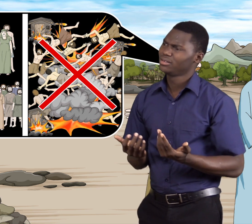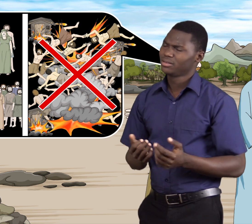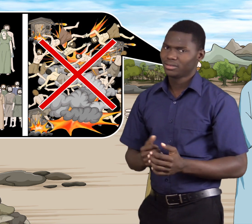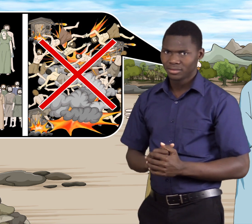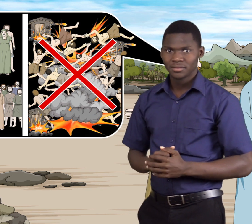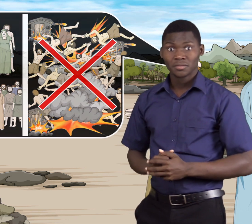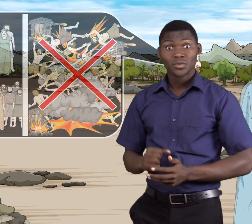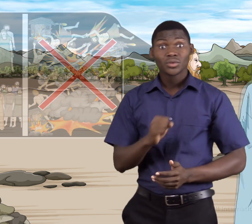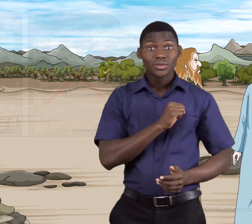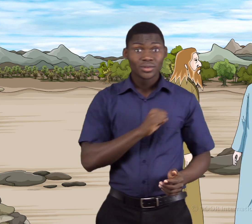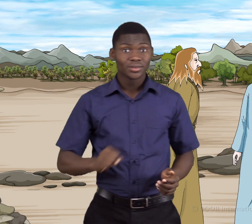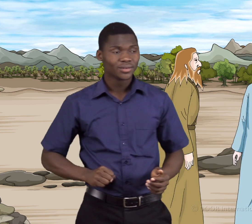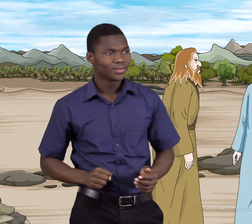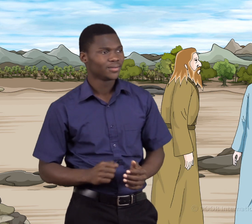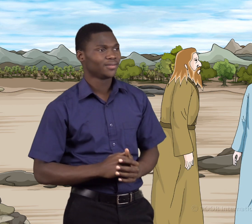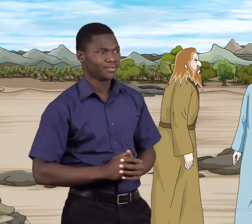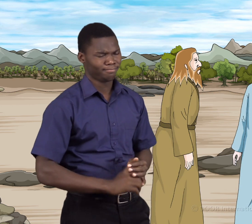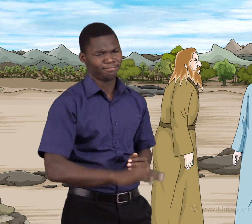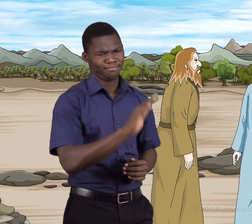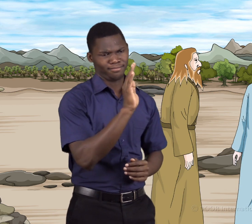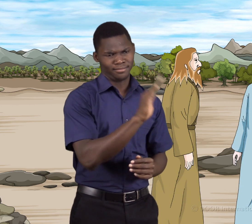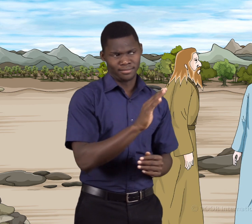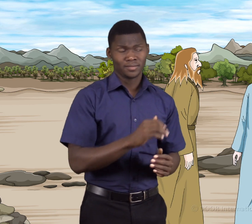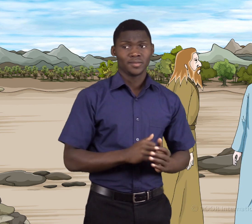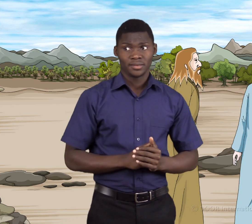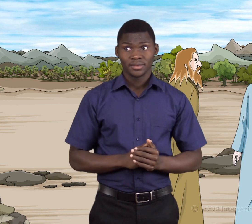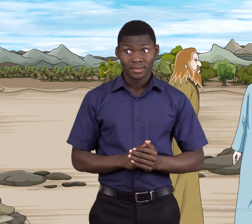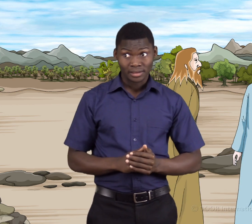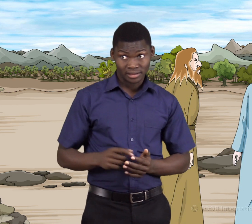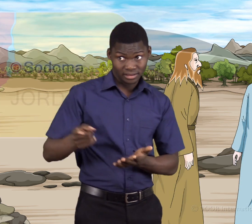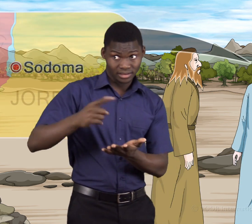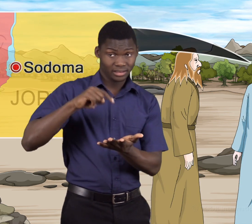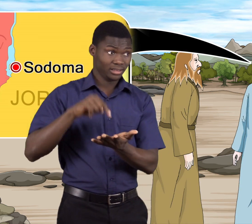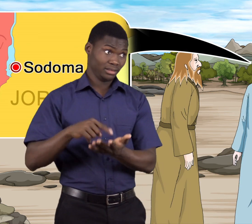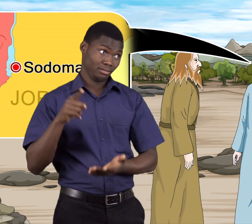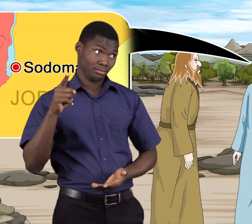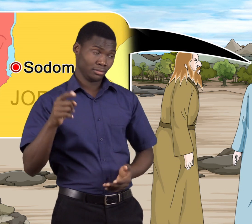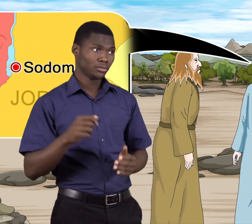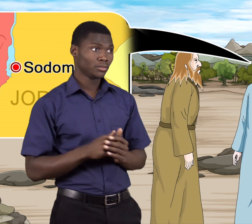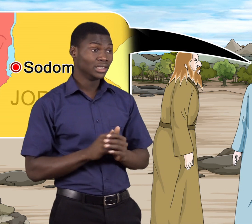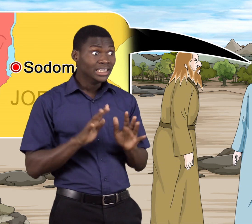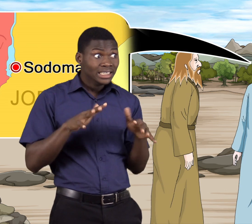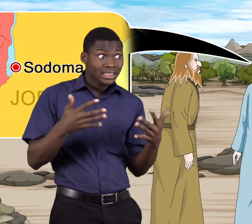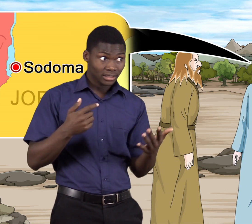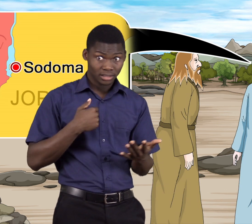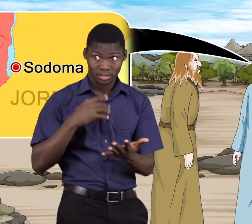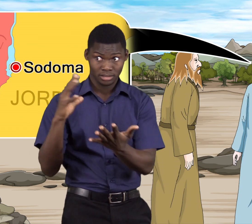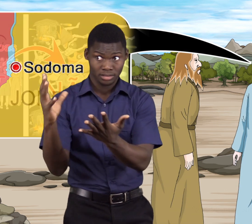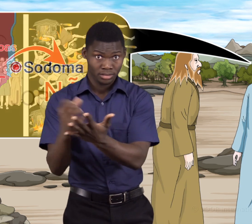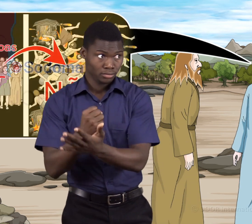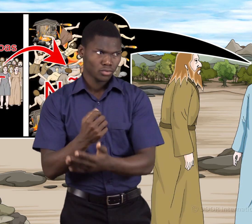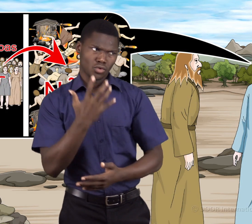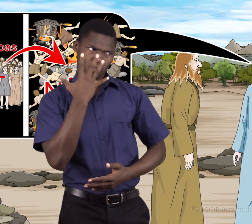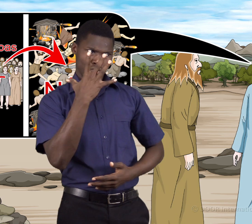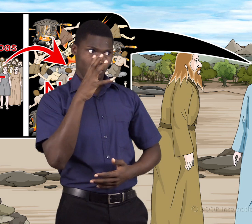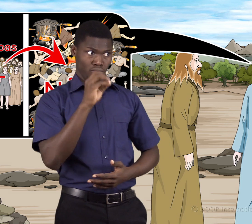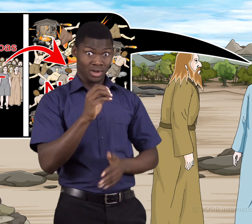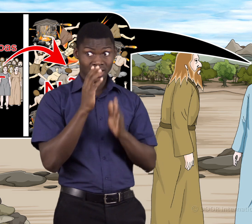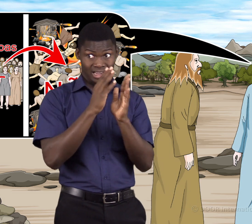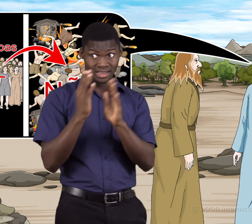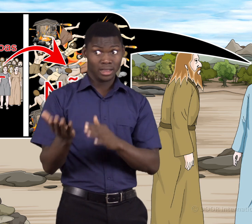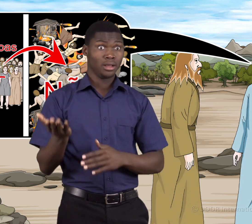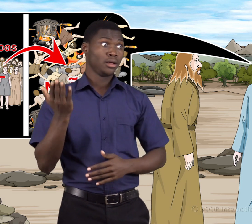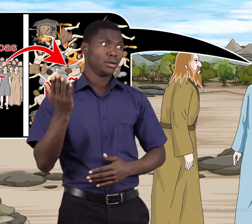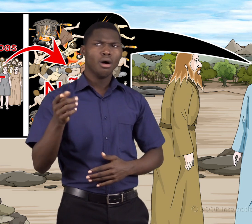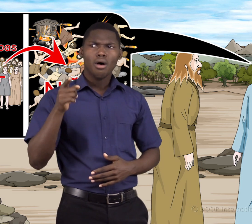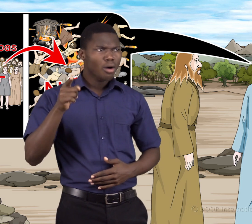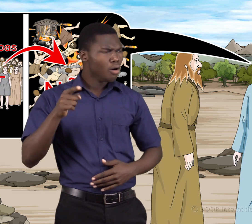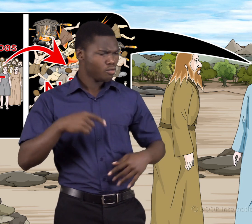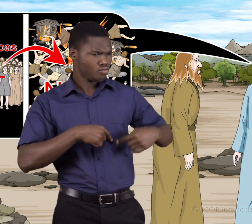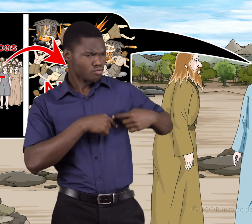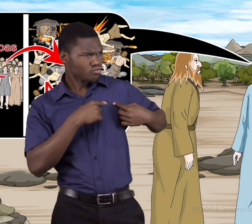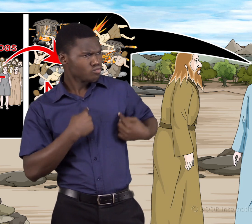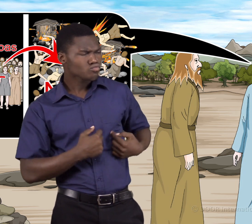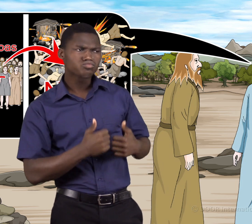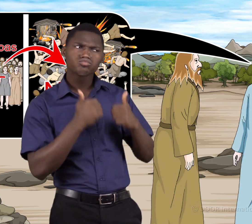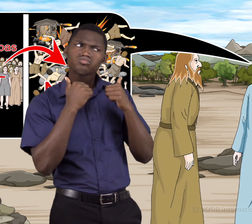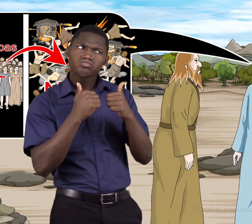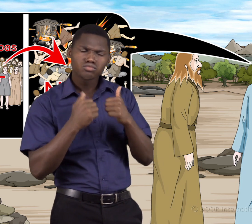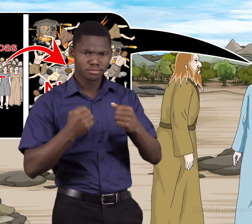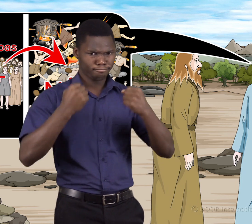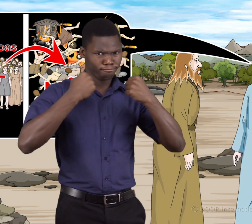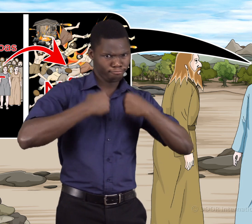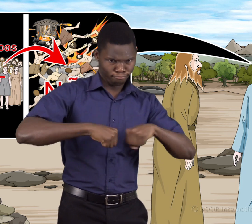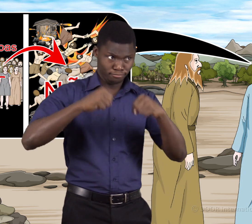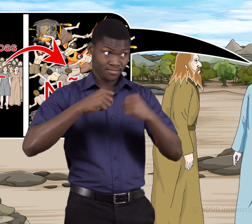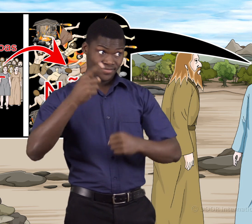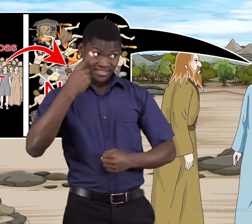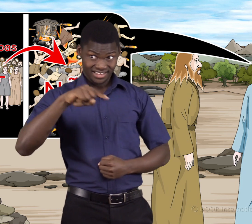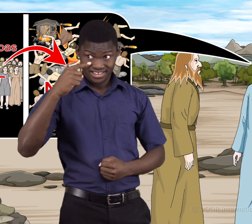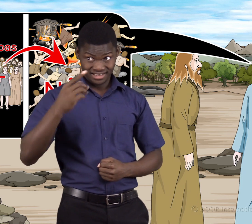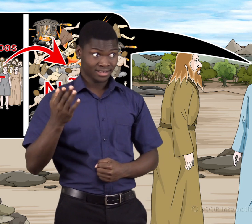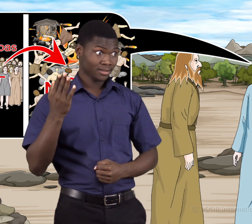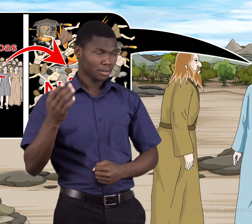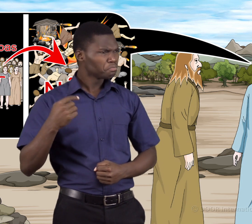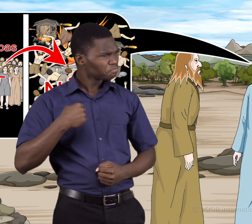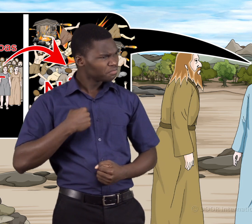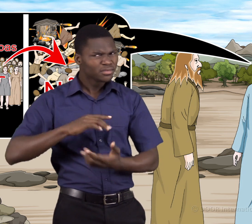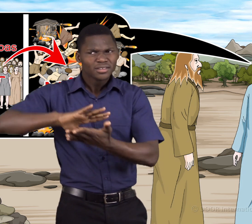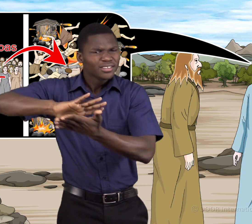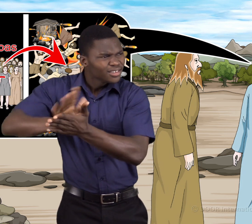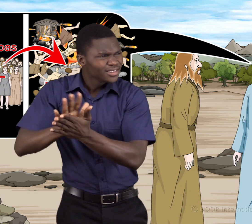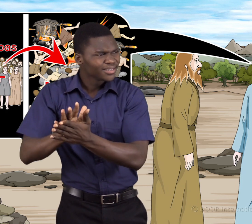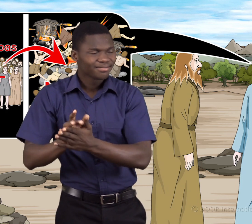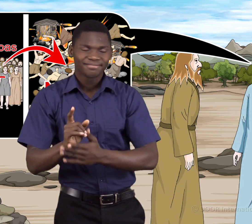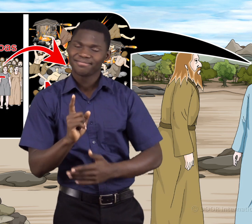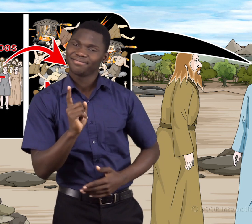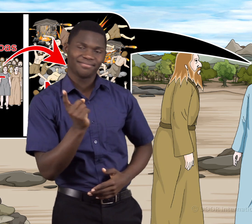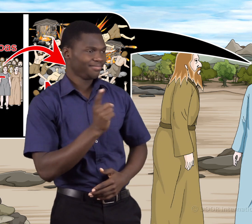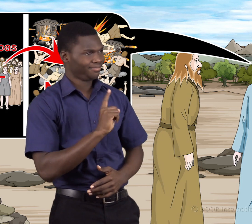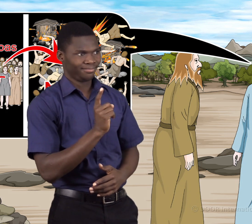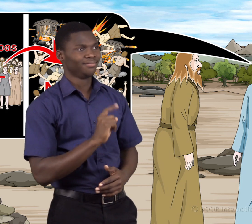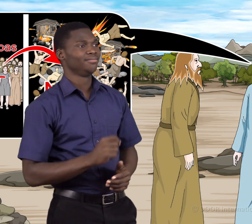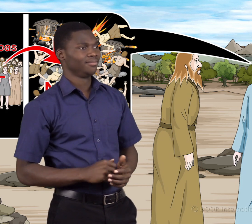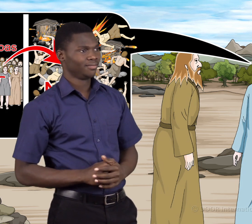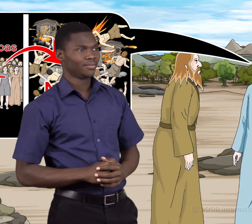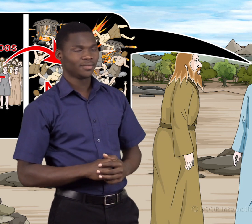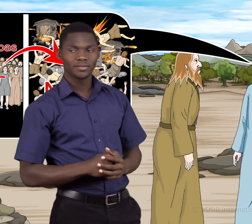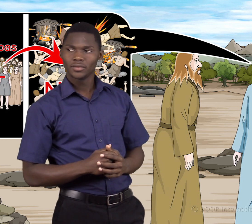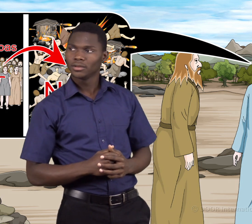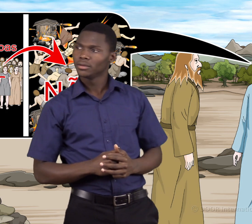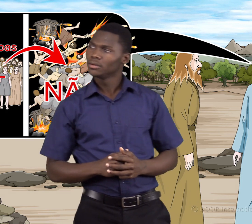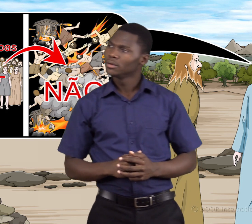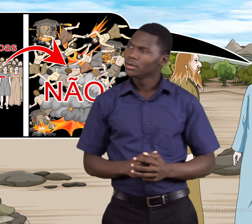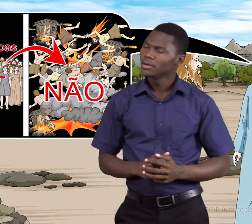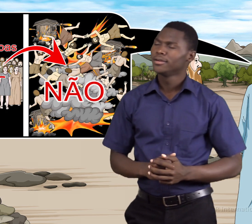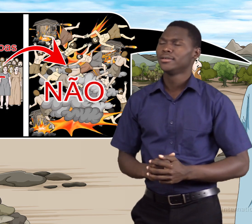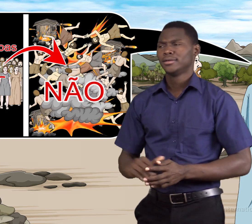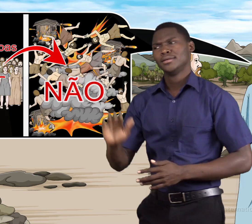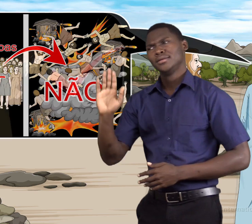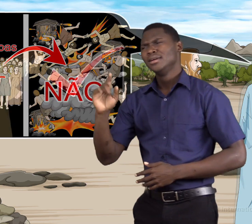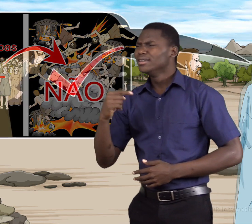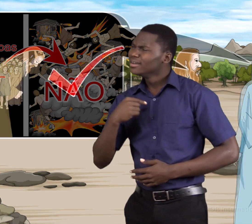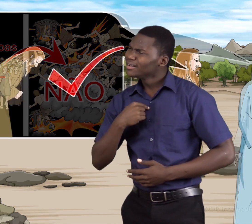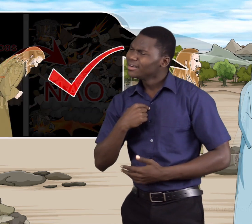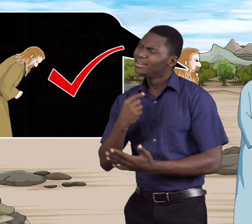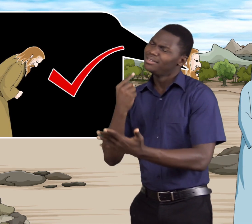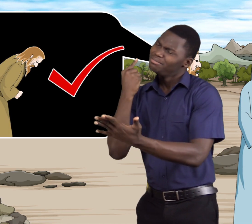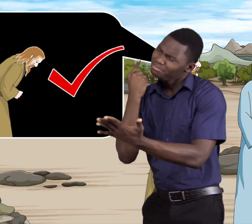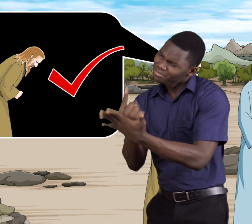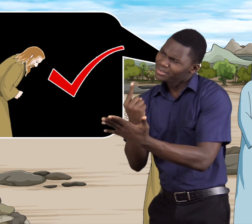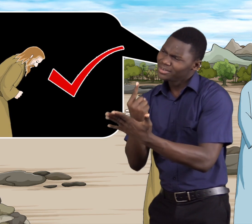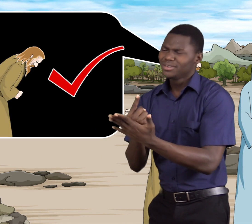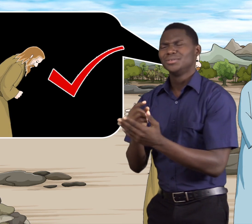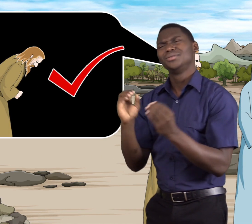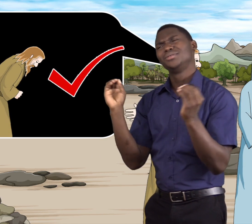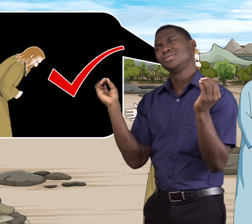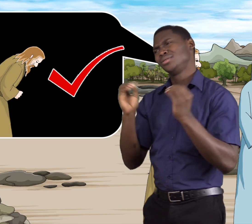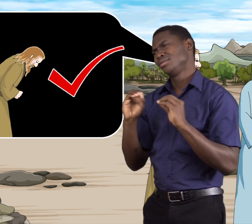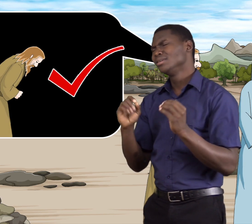So the LORD replied, “If I find fifty righteous ones within the city of Sodom, on their account I will spare the whole place.”